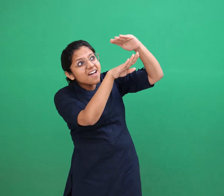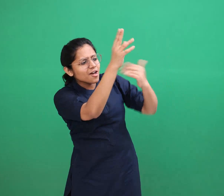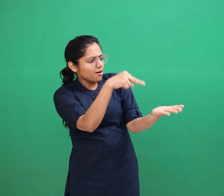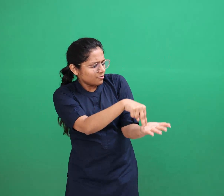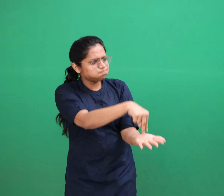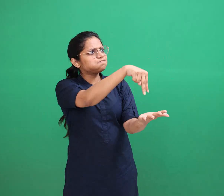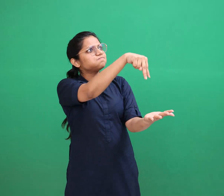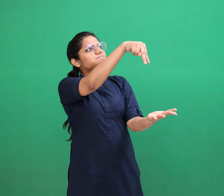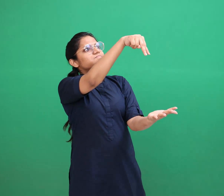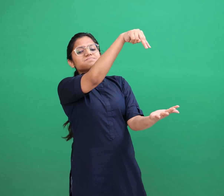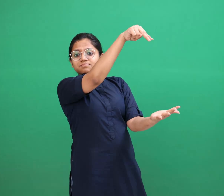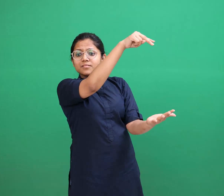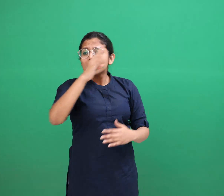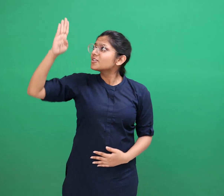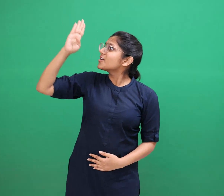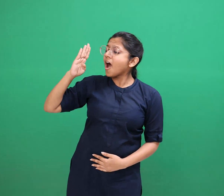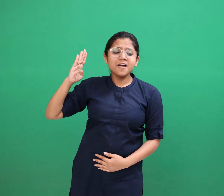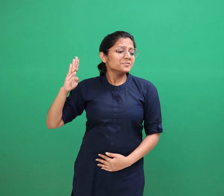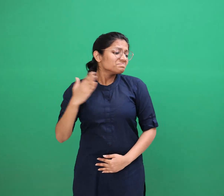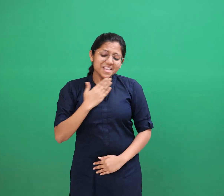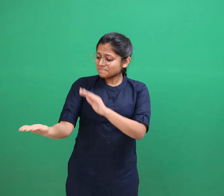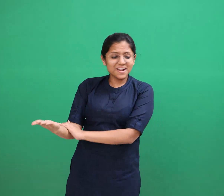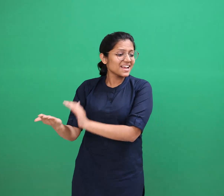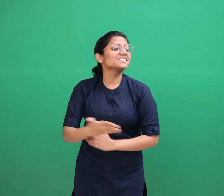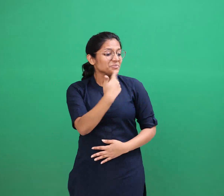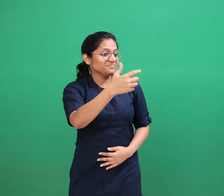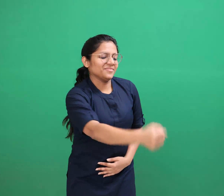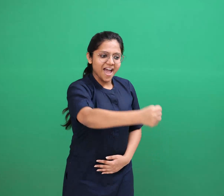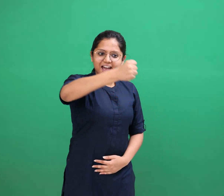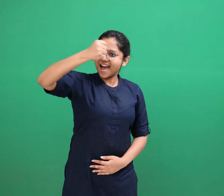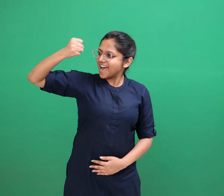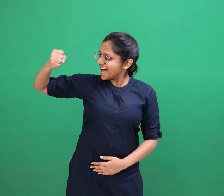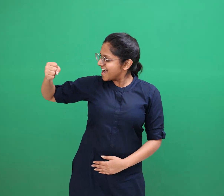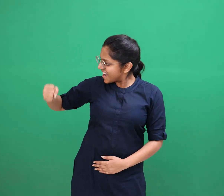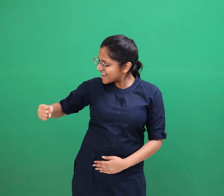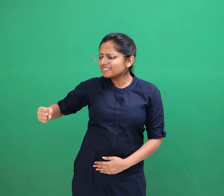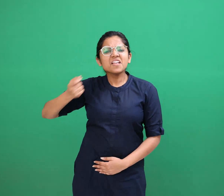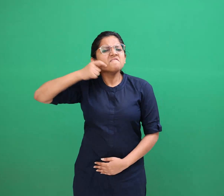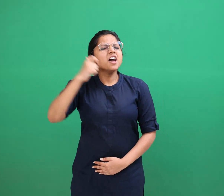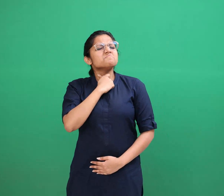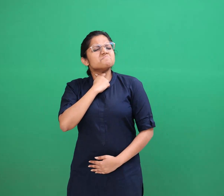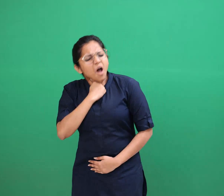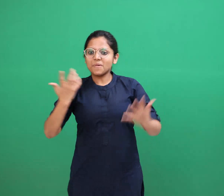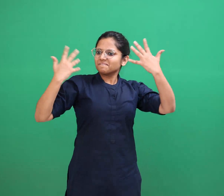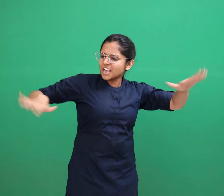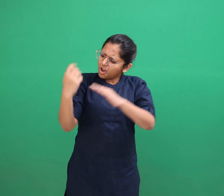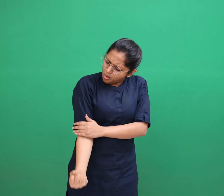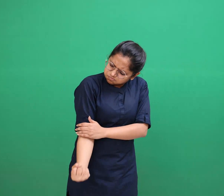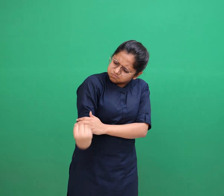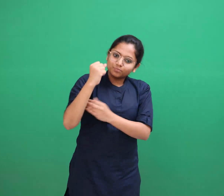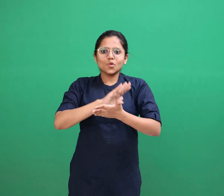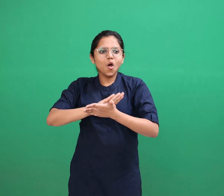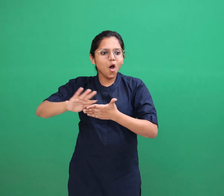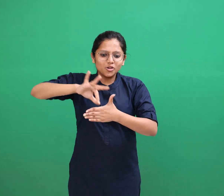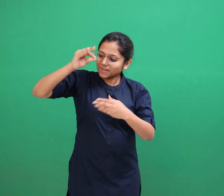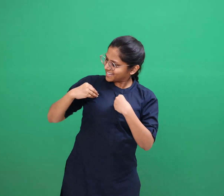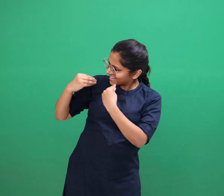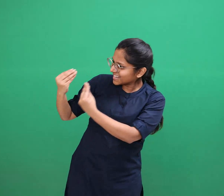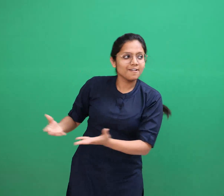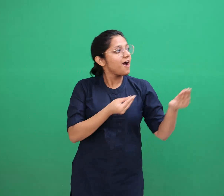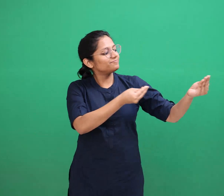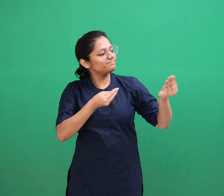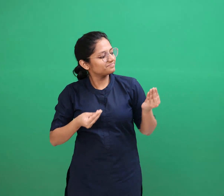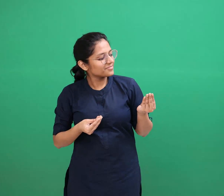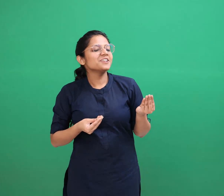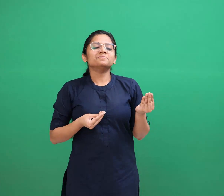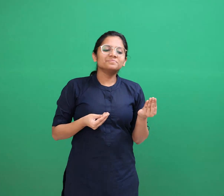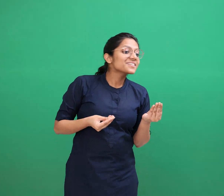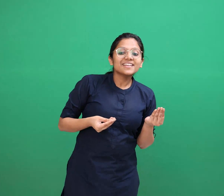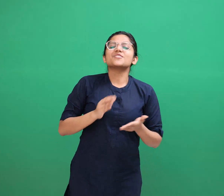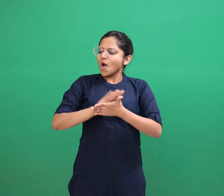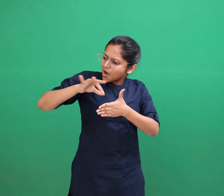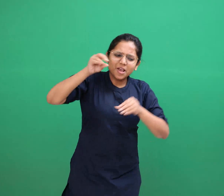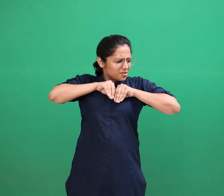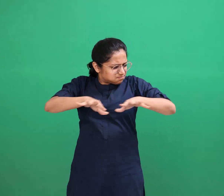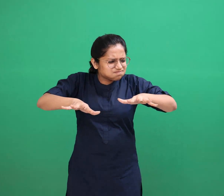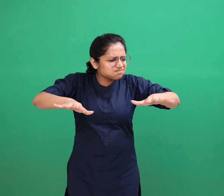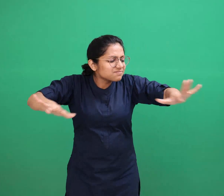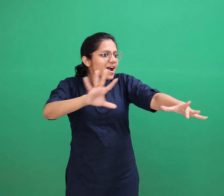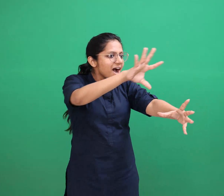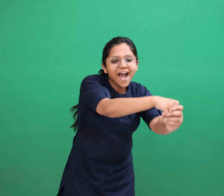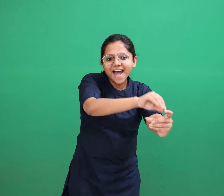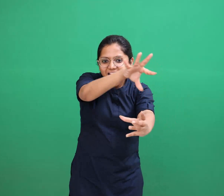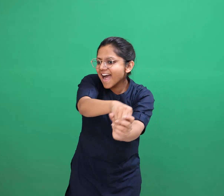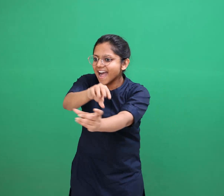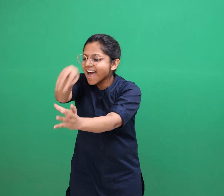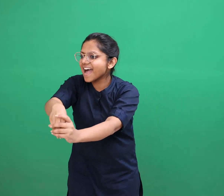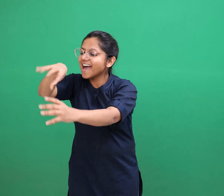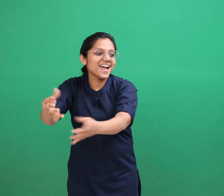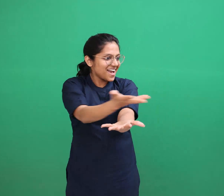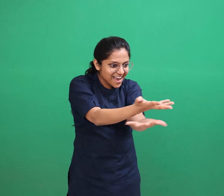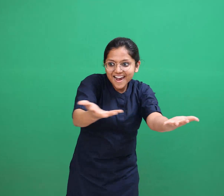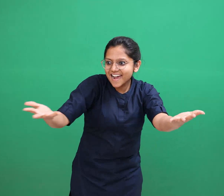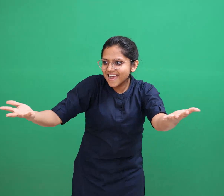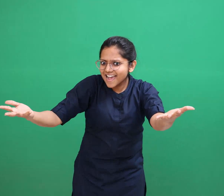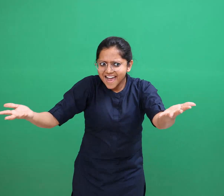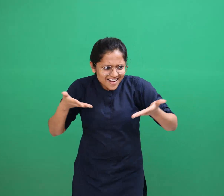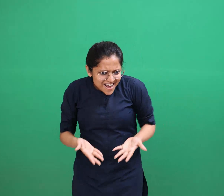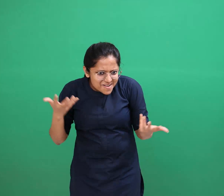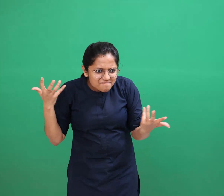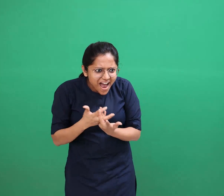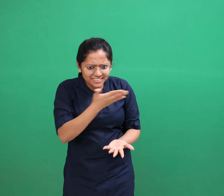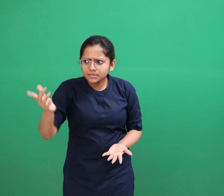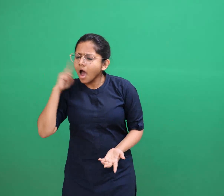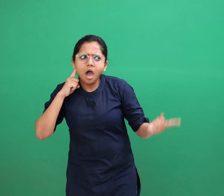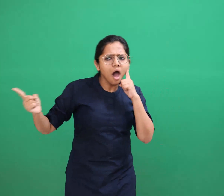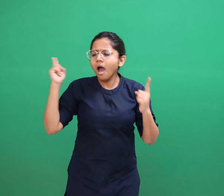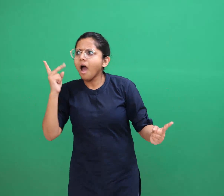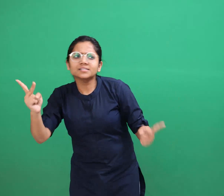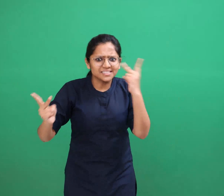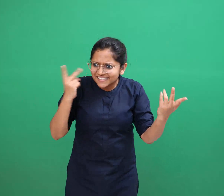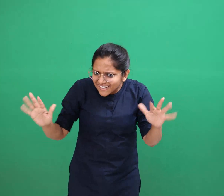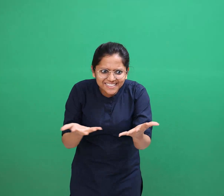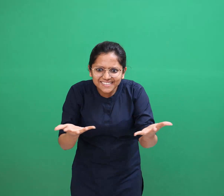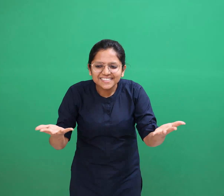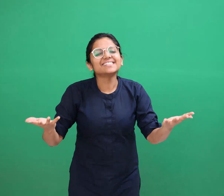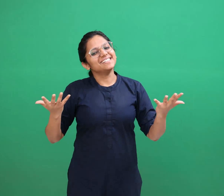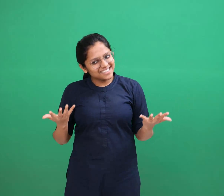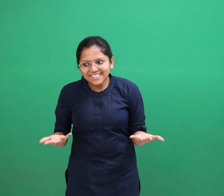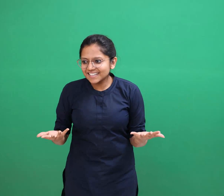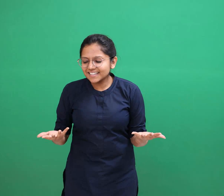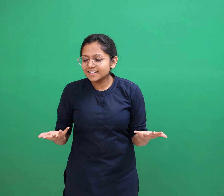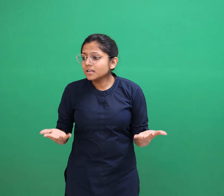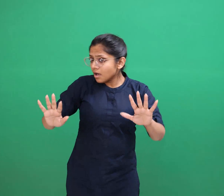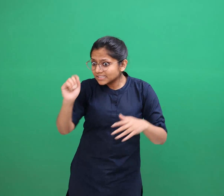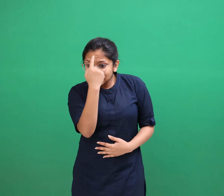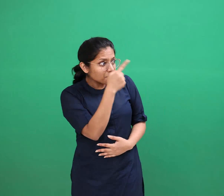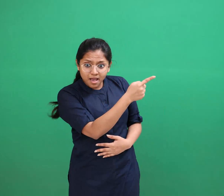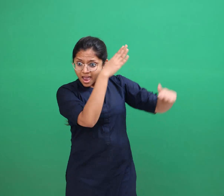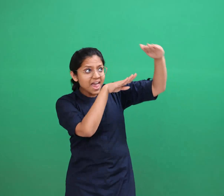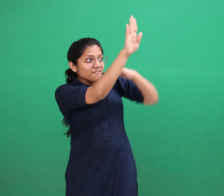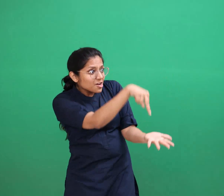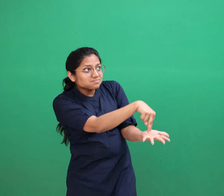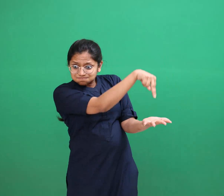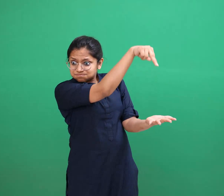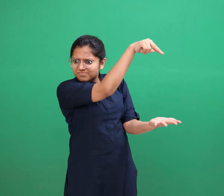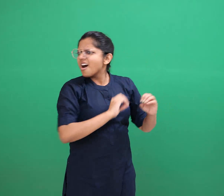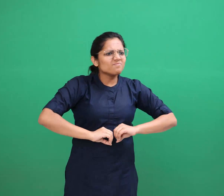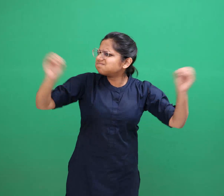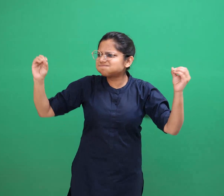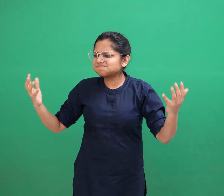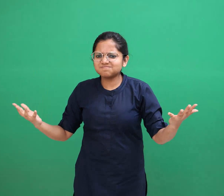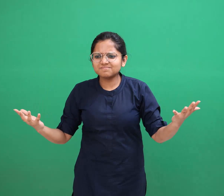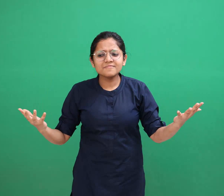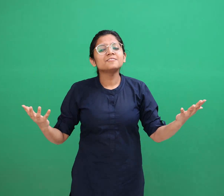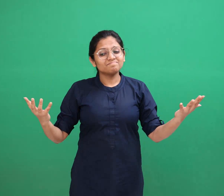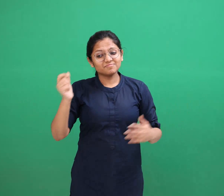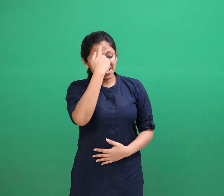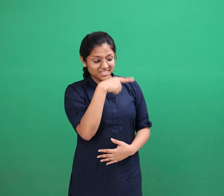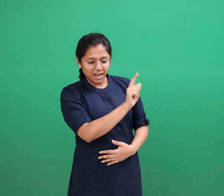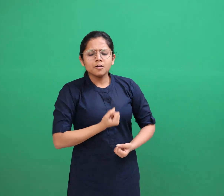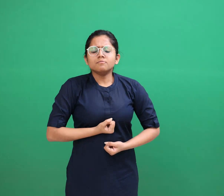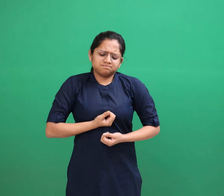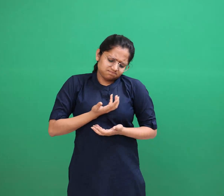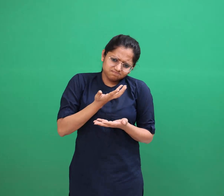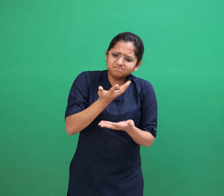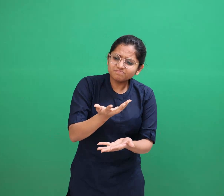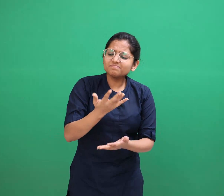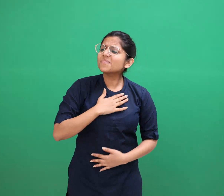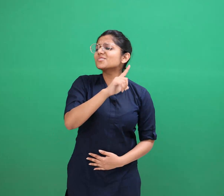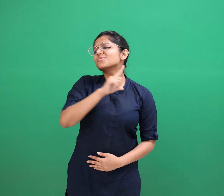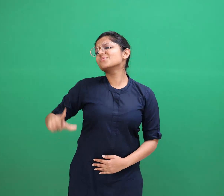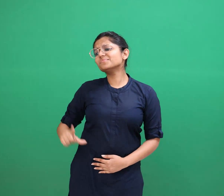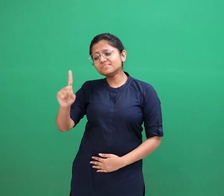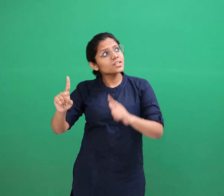Exalted, then, to the right hand of God, He has received from the Father the promised Holy Spirit and has poured out what you now see and hear.